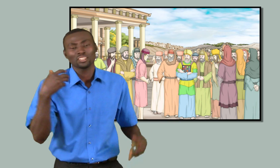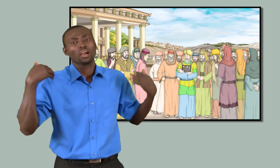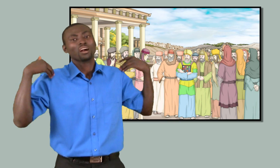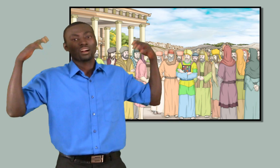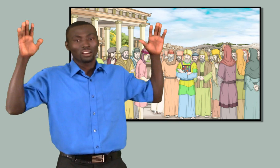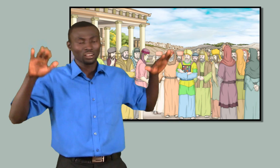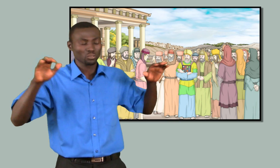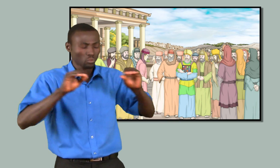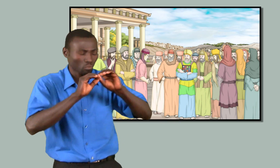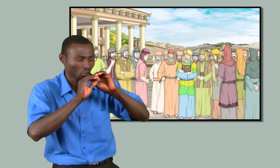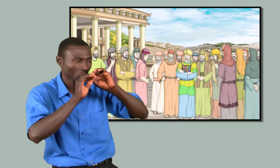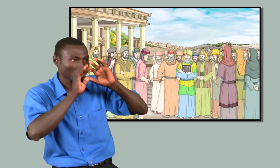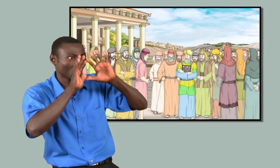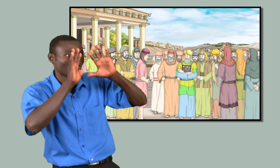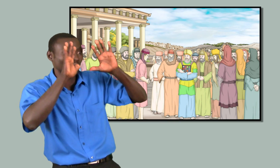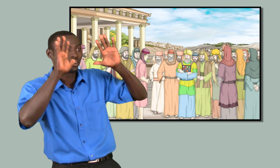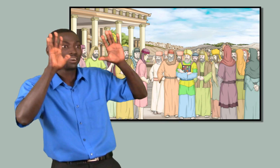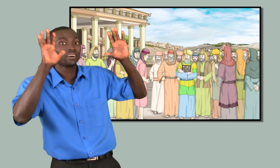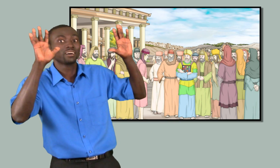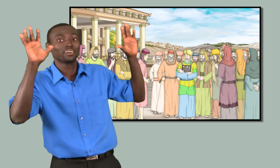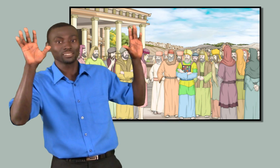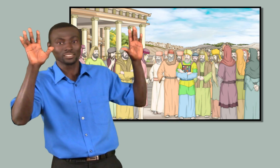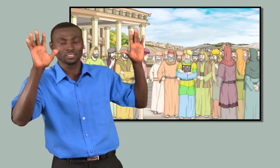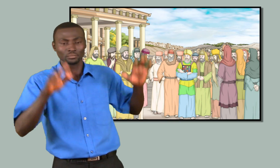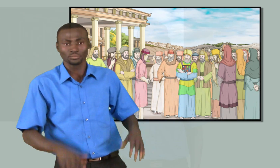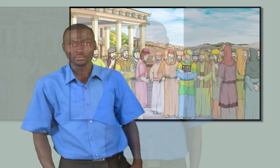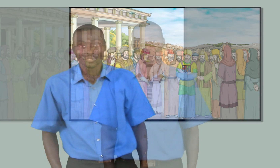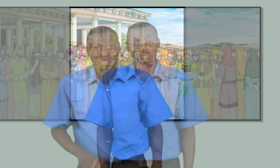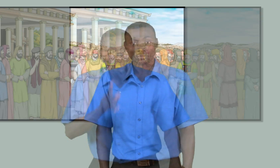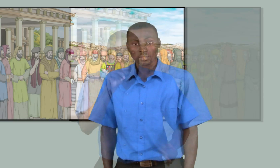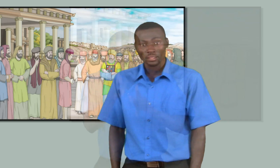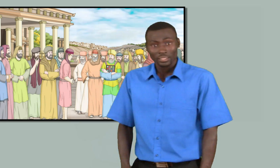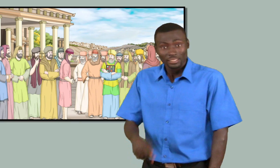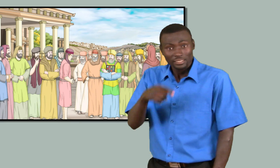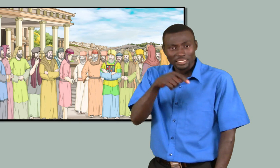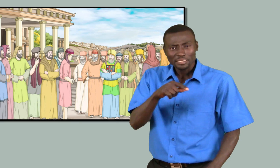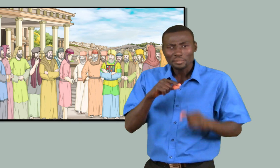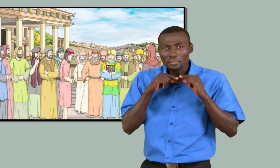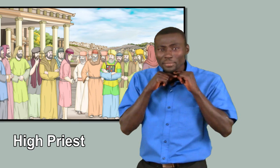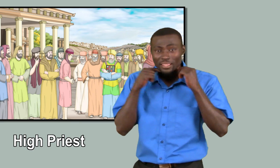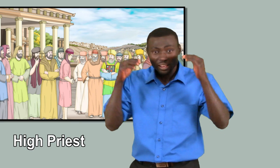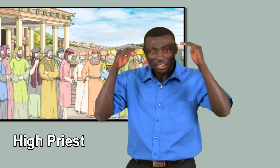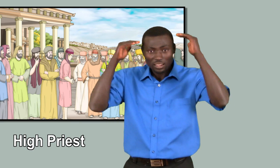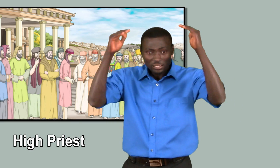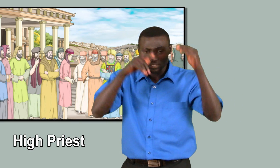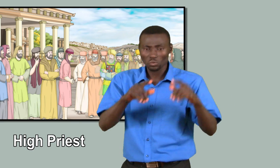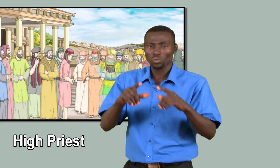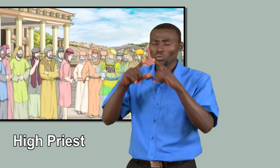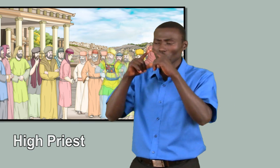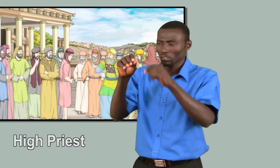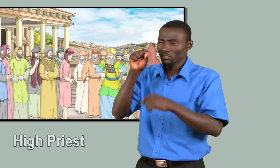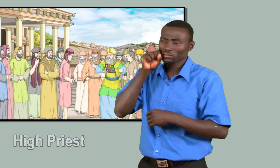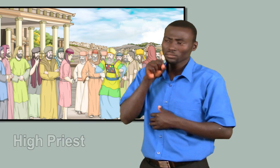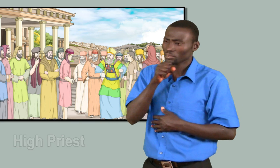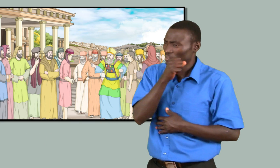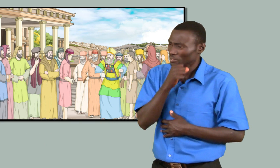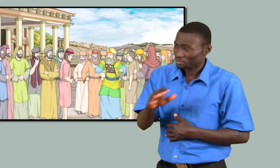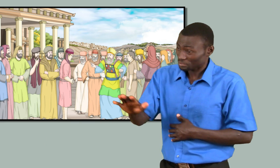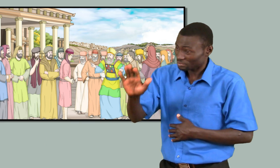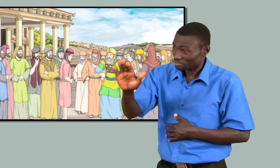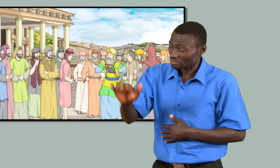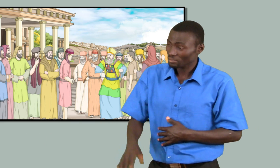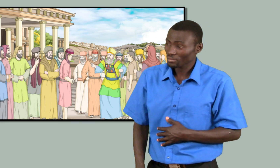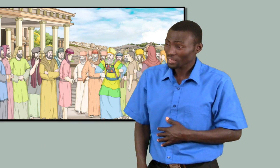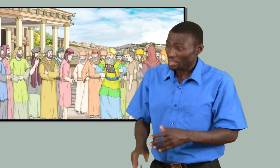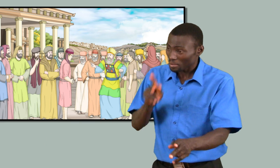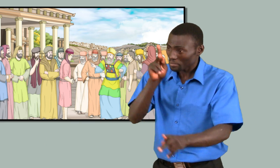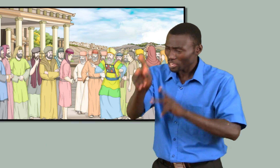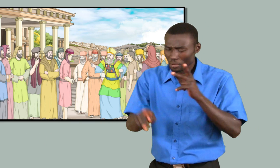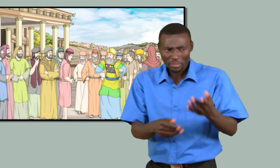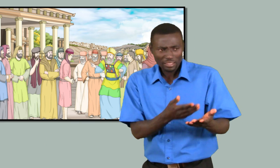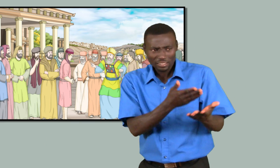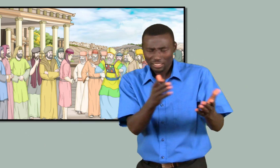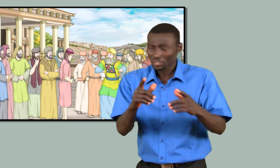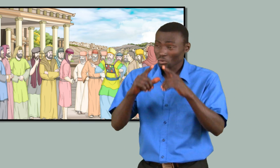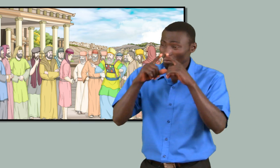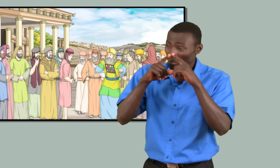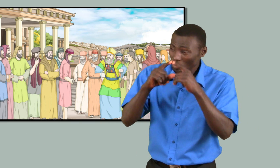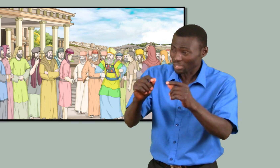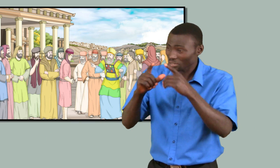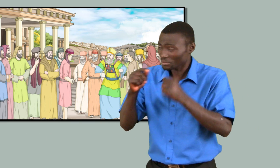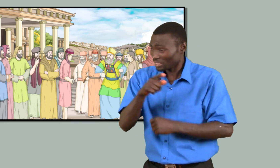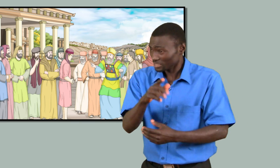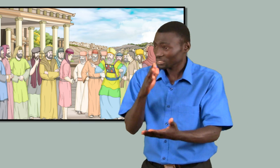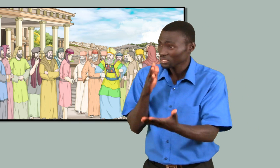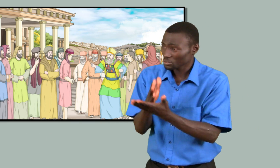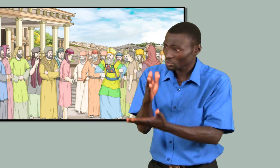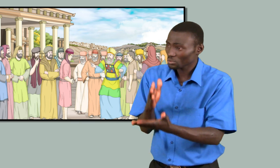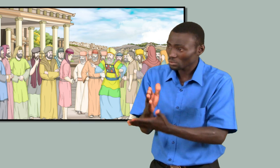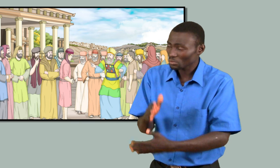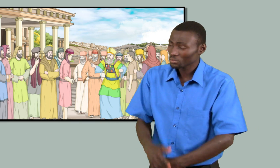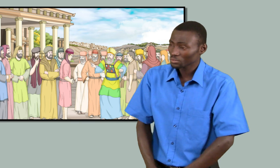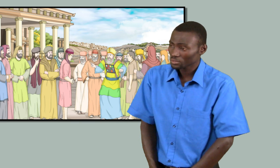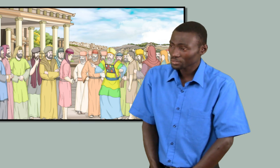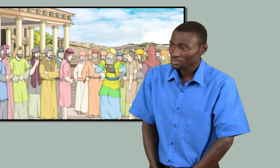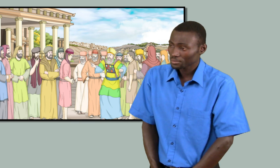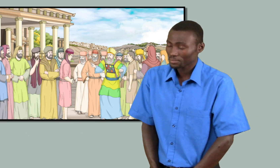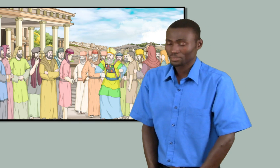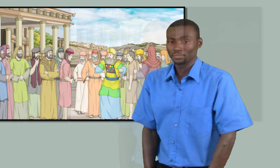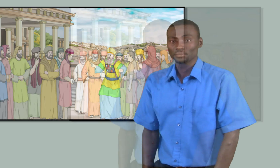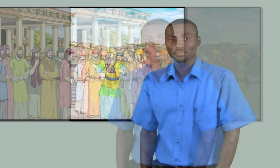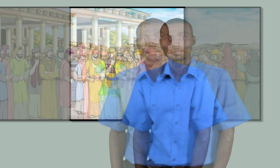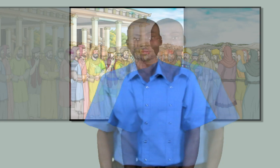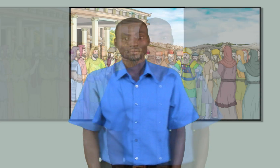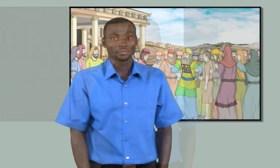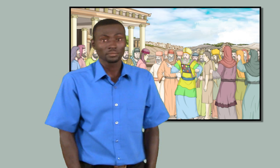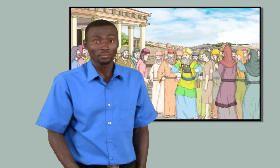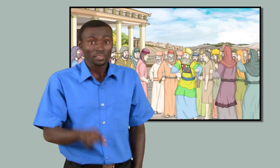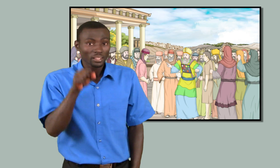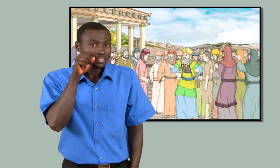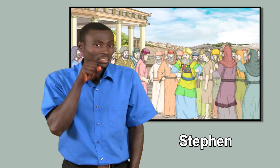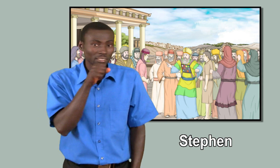Then the high priest asked Stephen, “Are these charges true?”